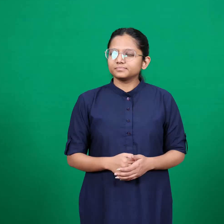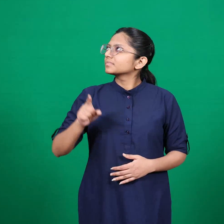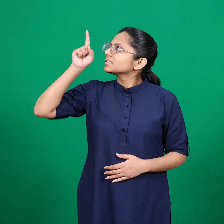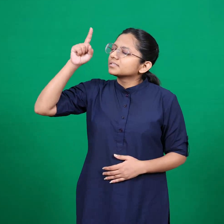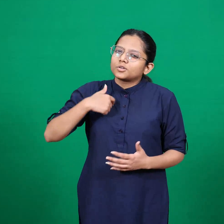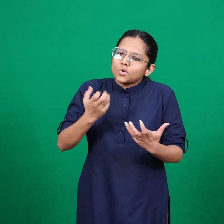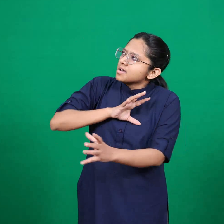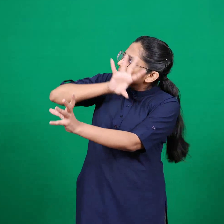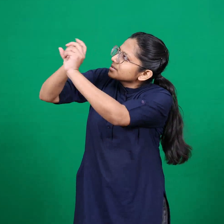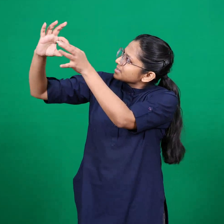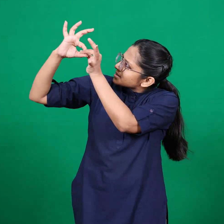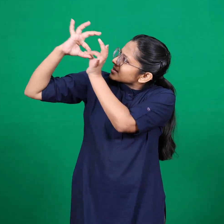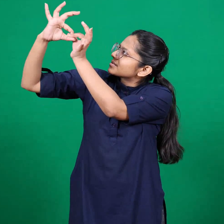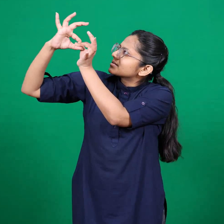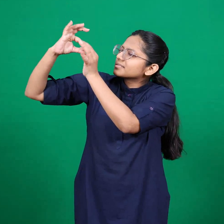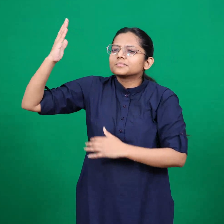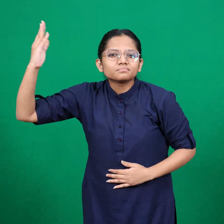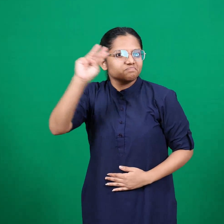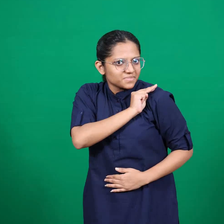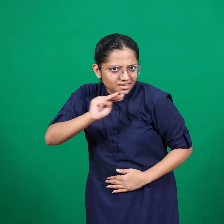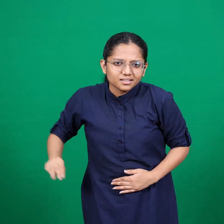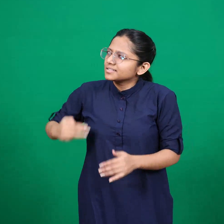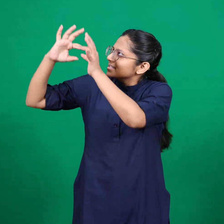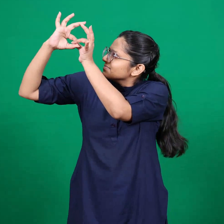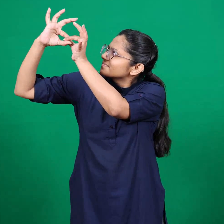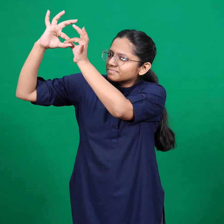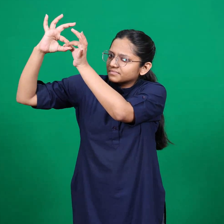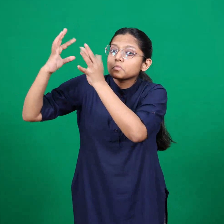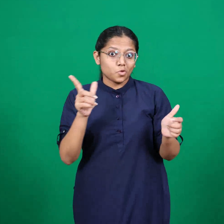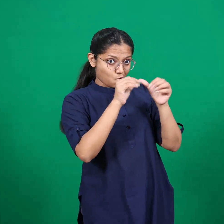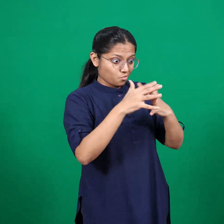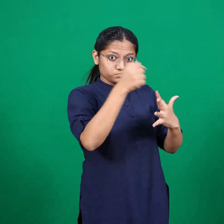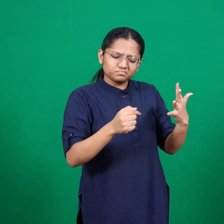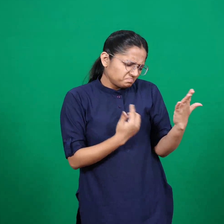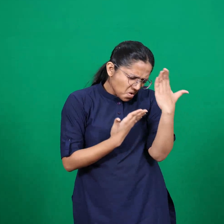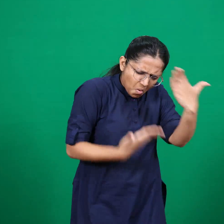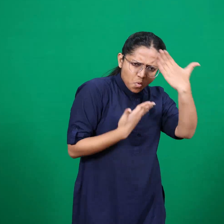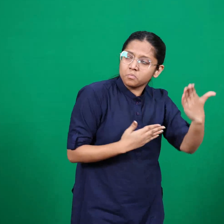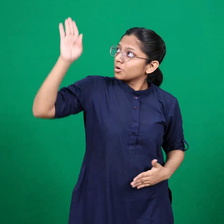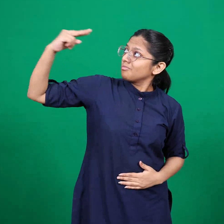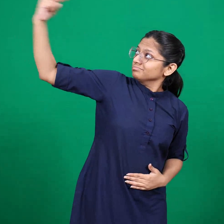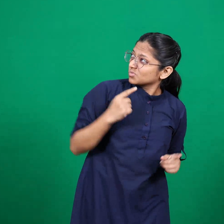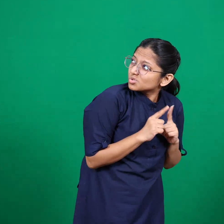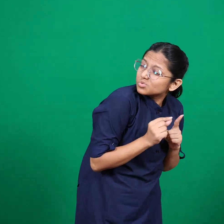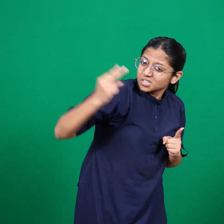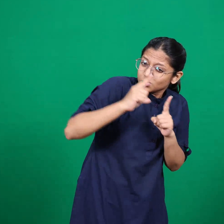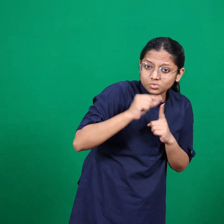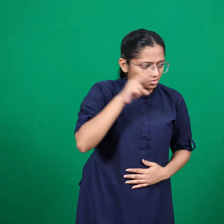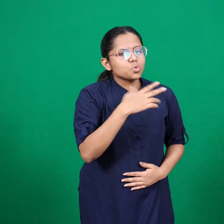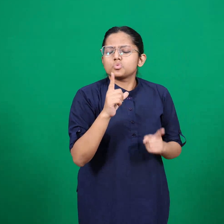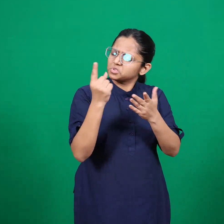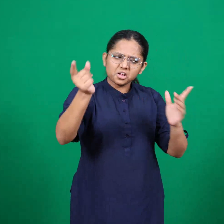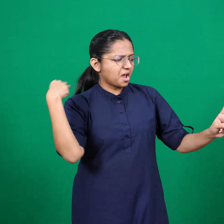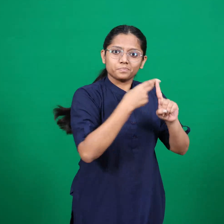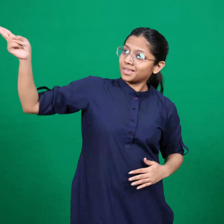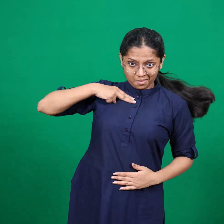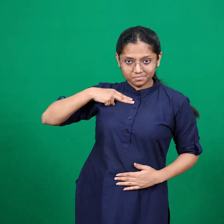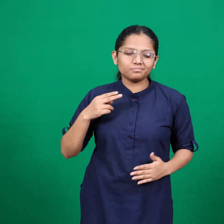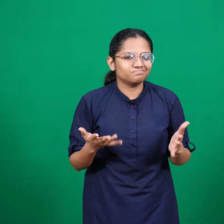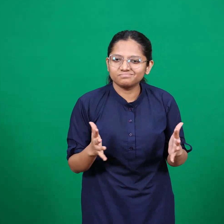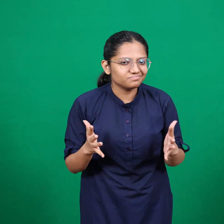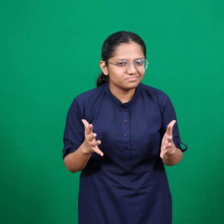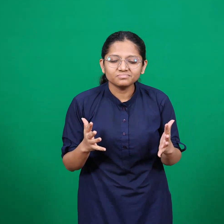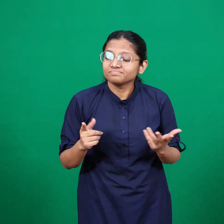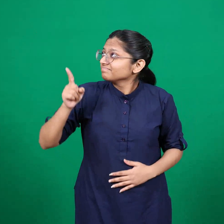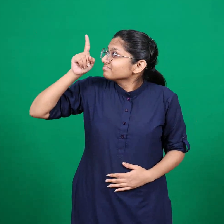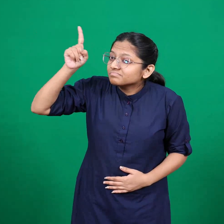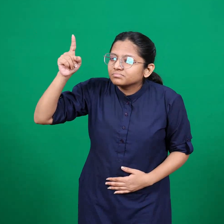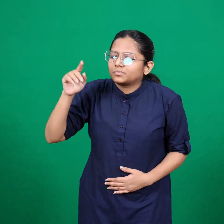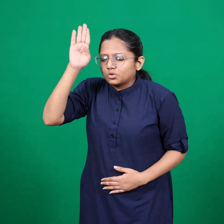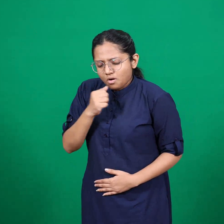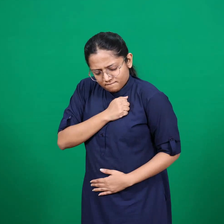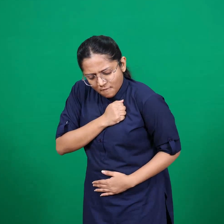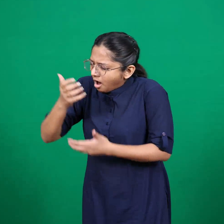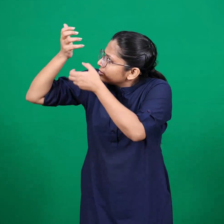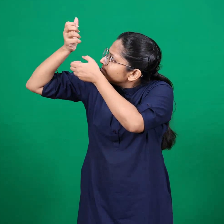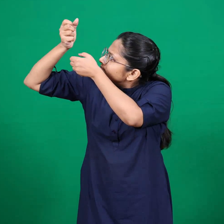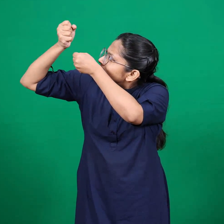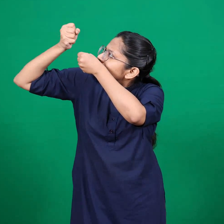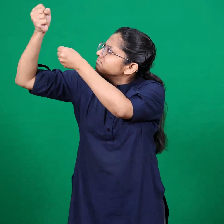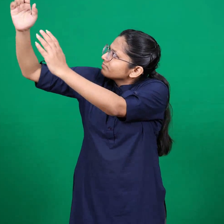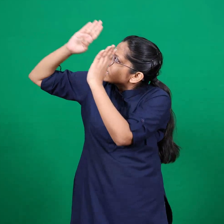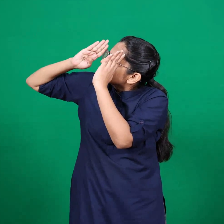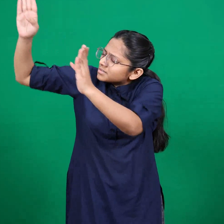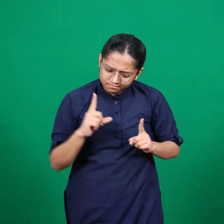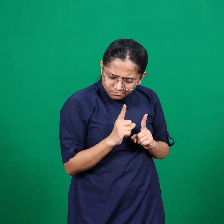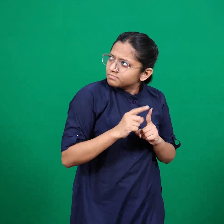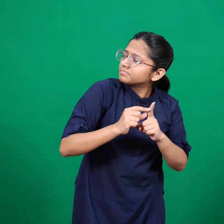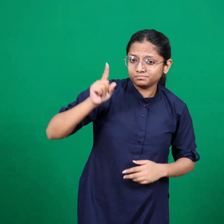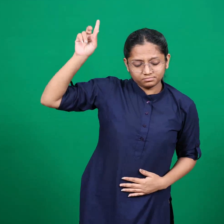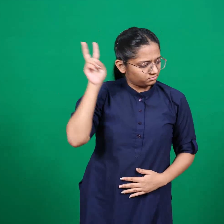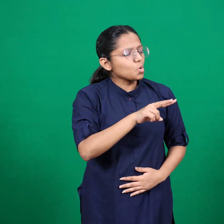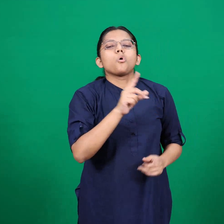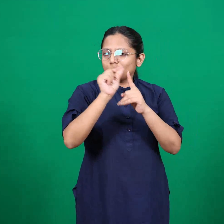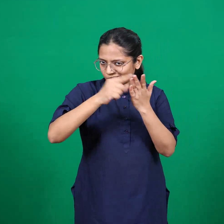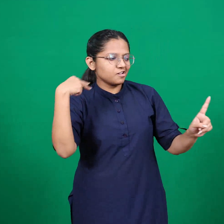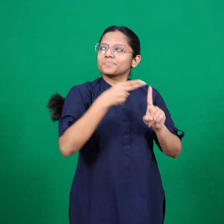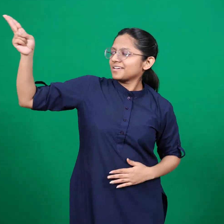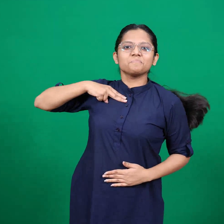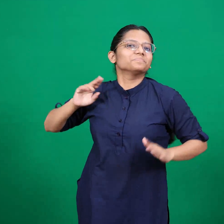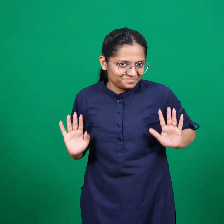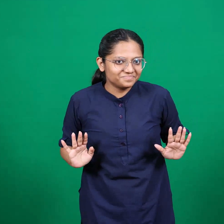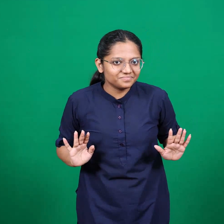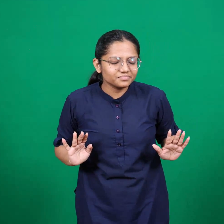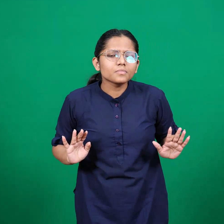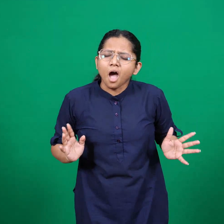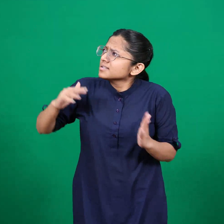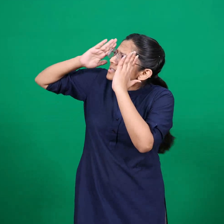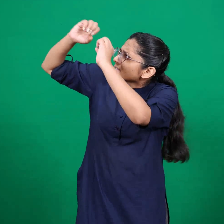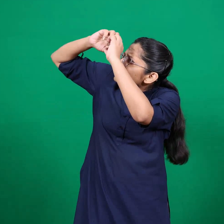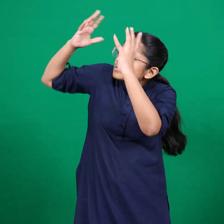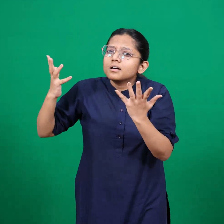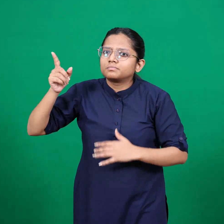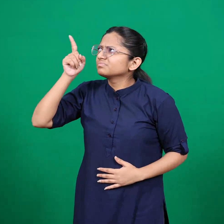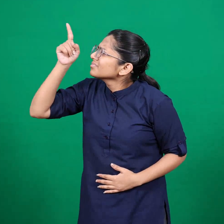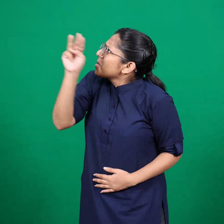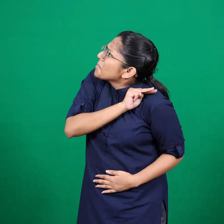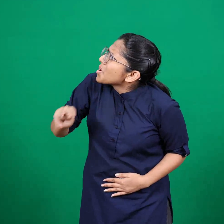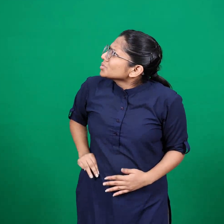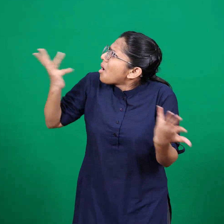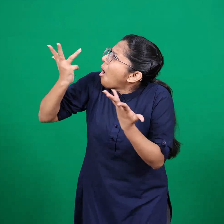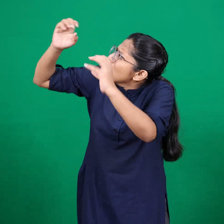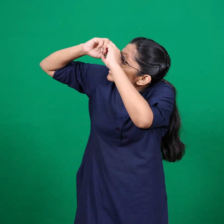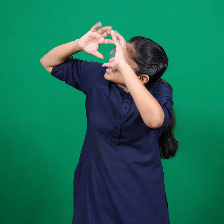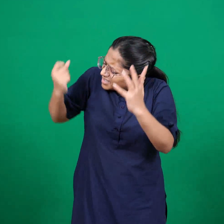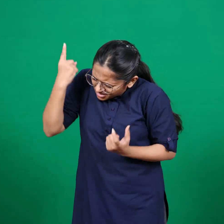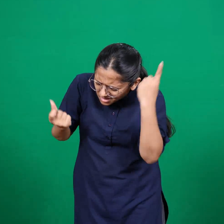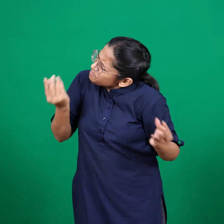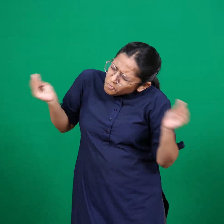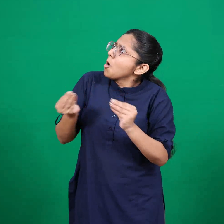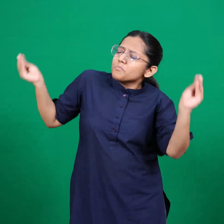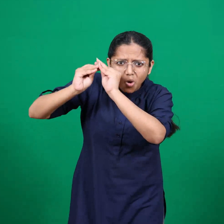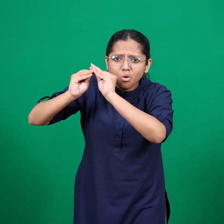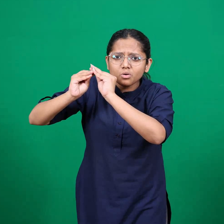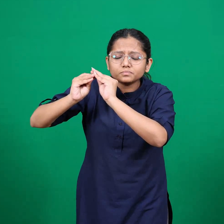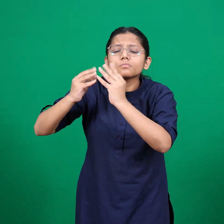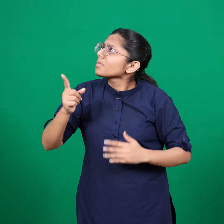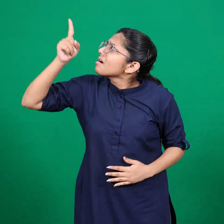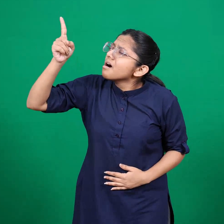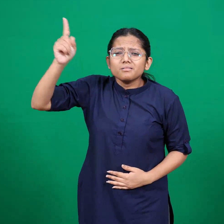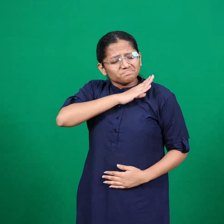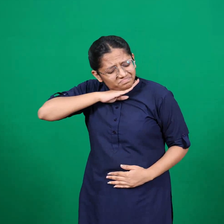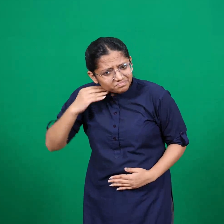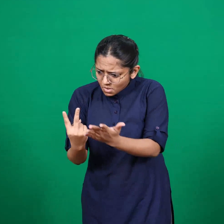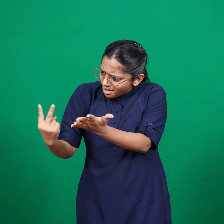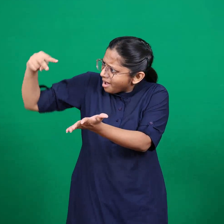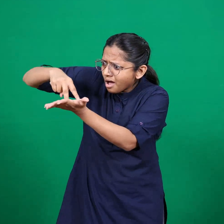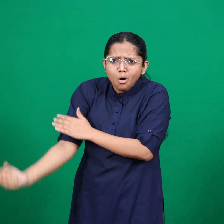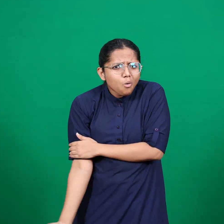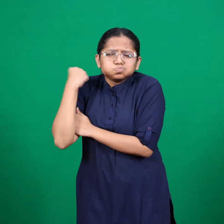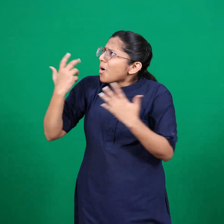and be found in Him, not having my own righteousness from the law, but that which is through faith in Christ, the righteousness from God on the basis of faith.